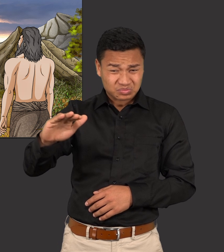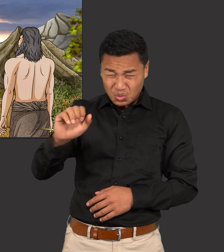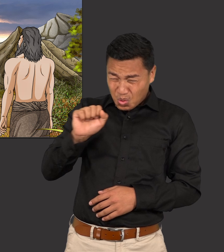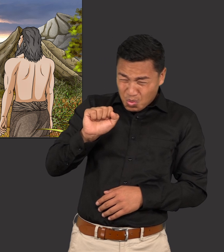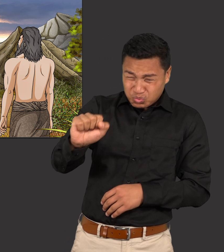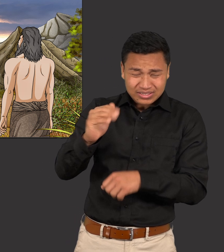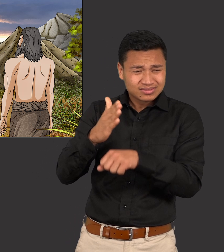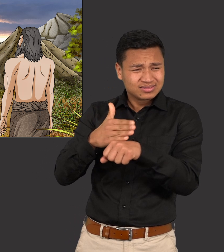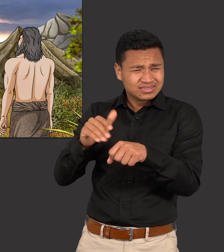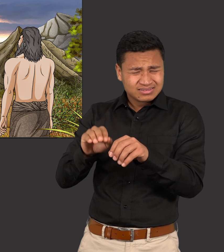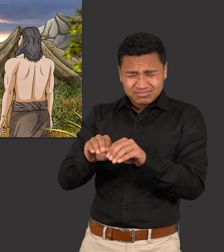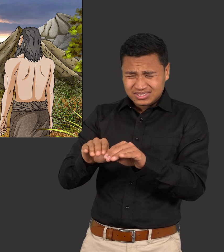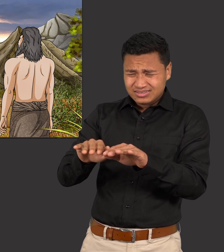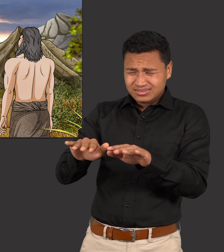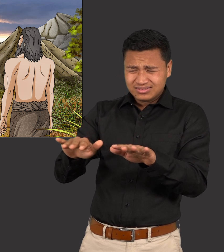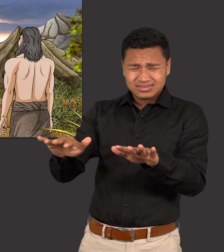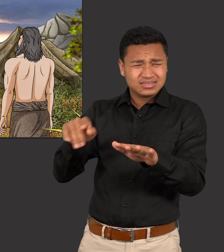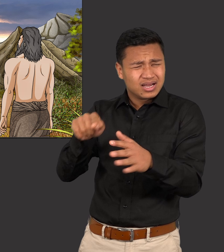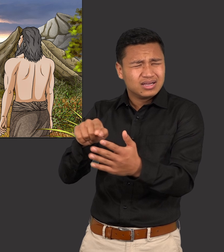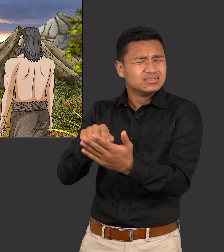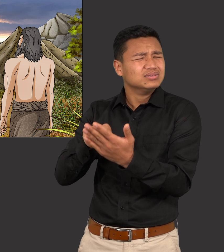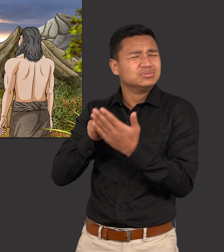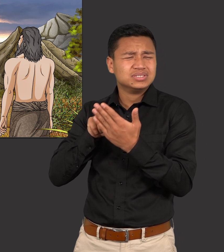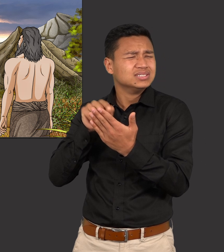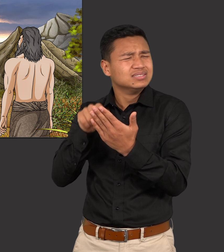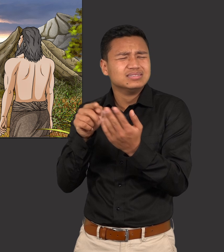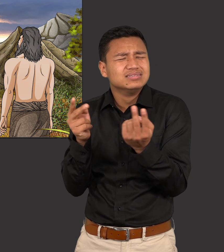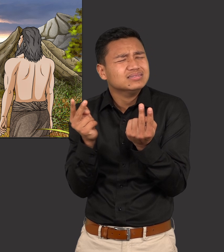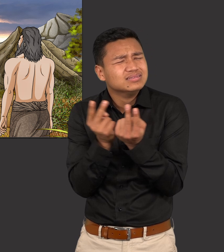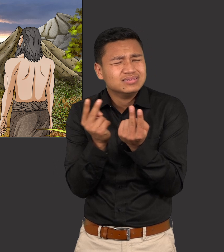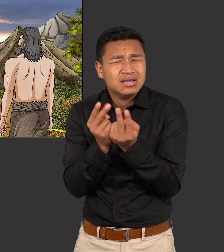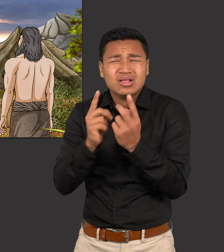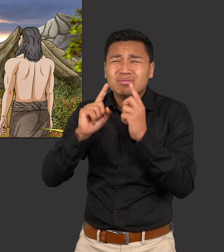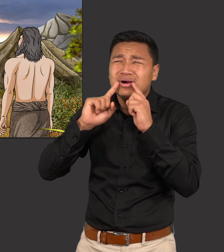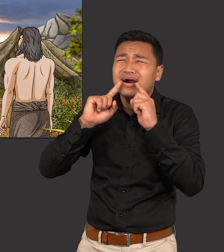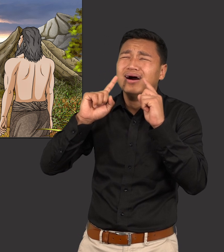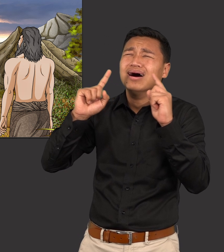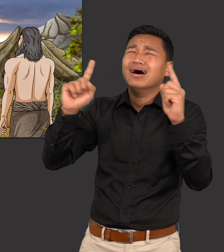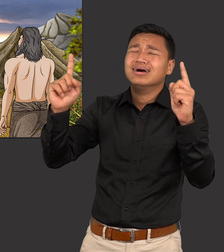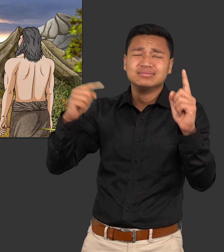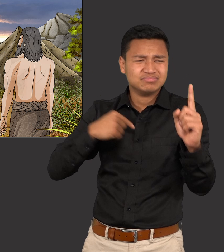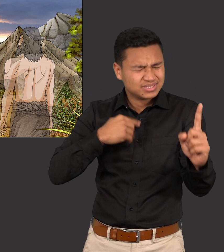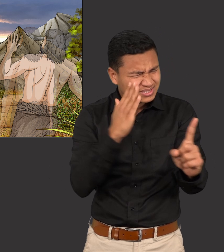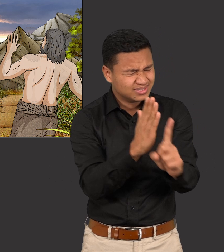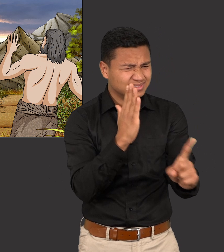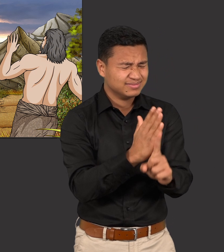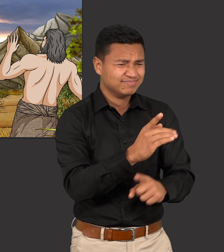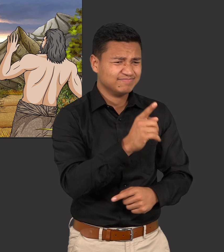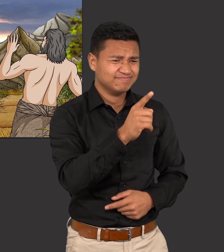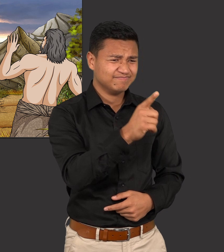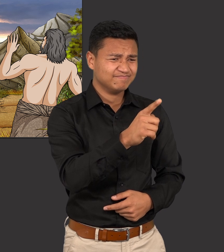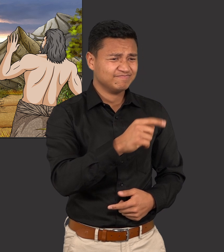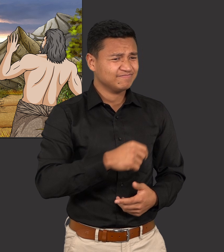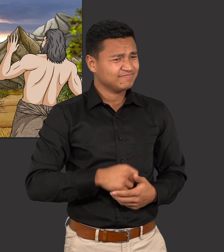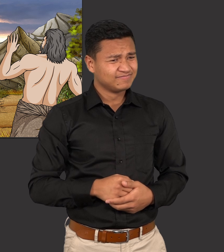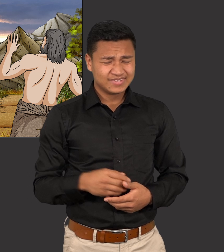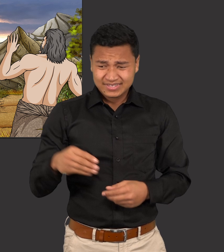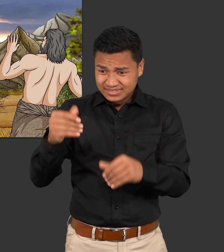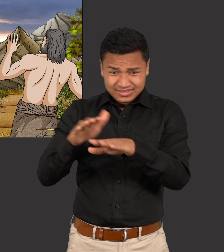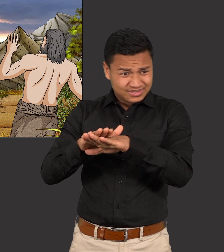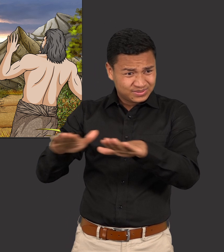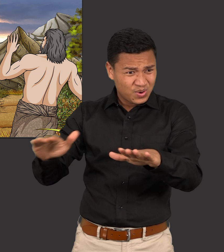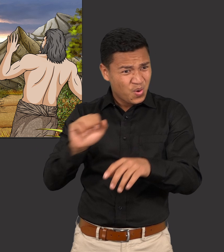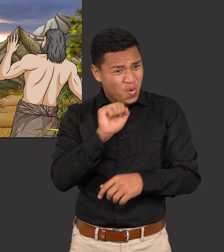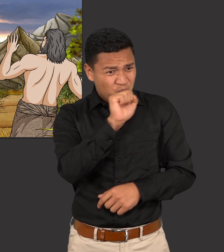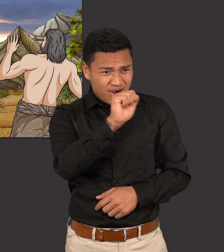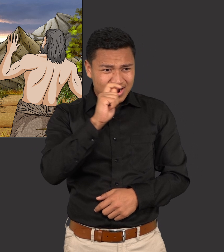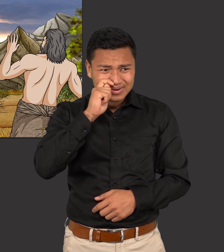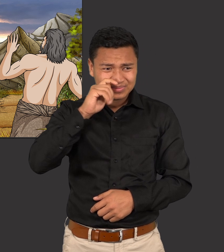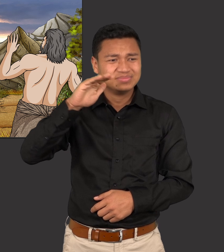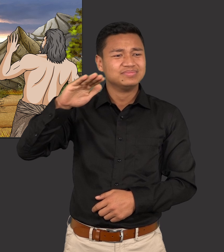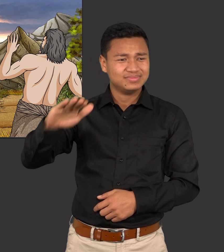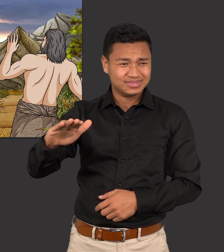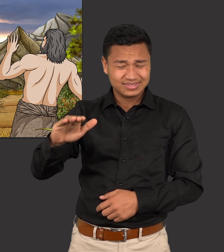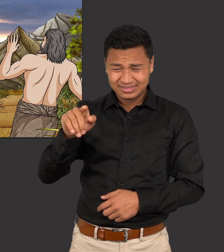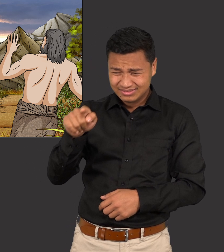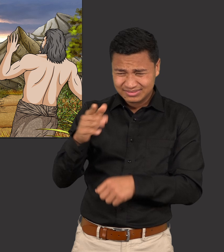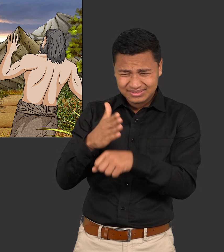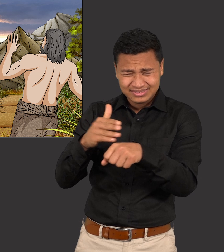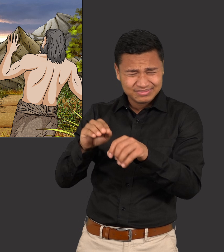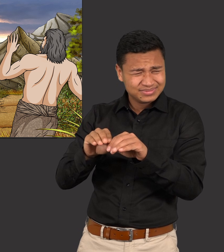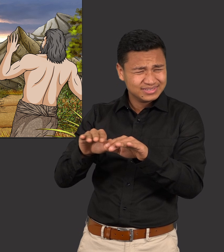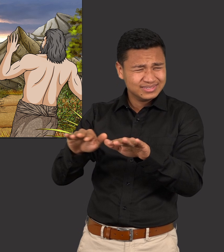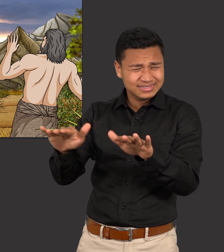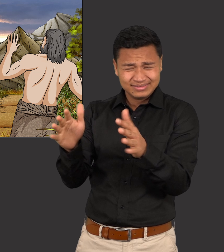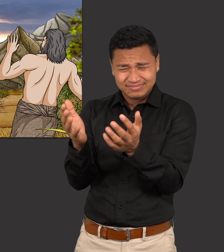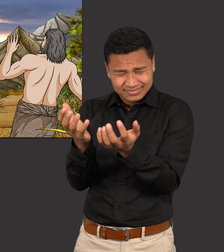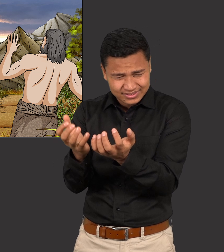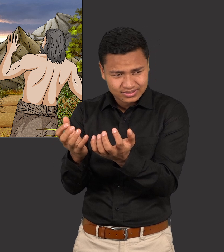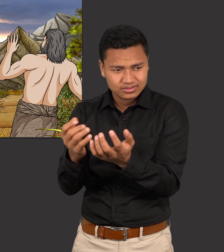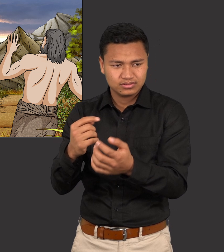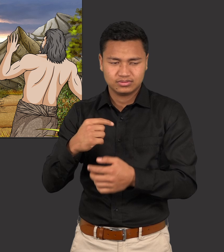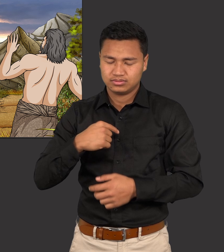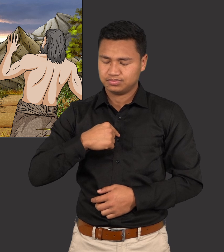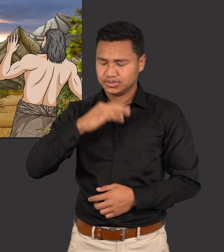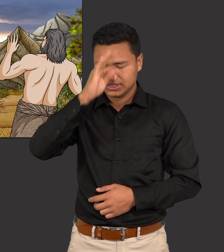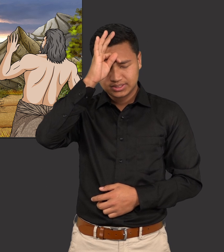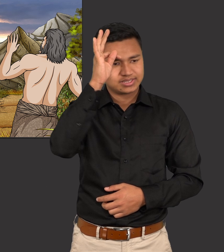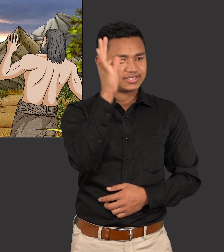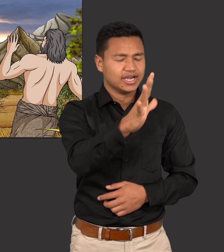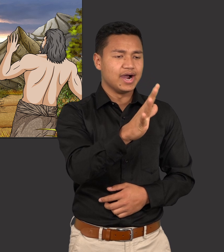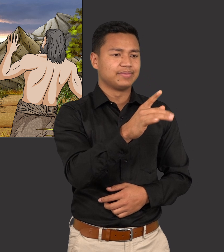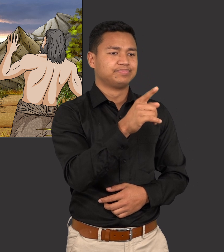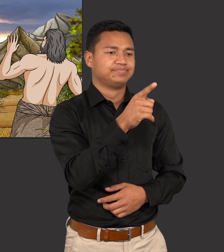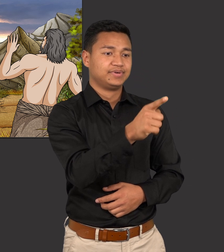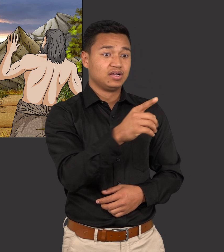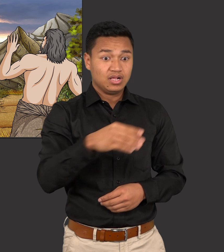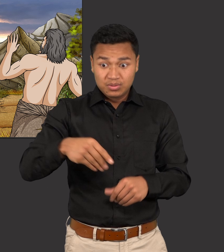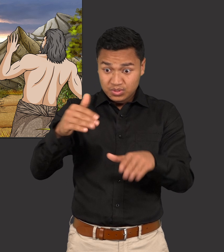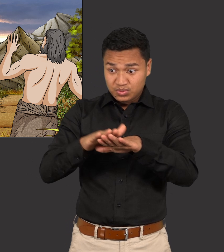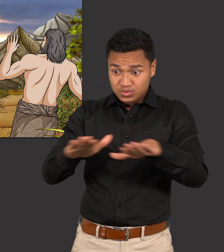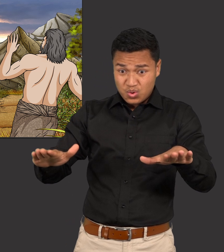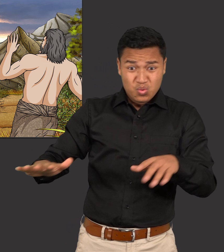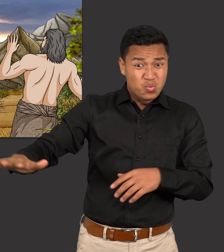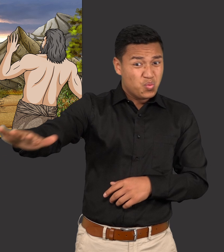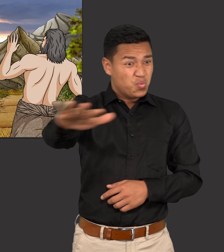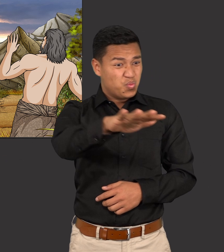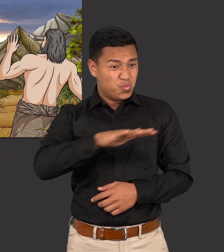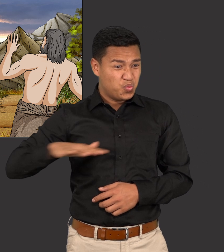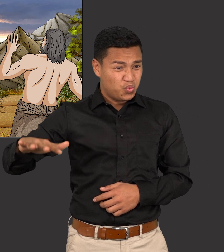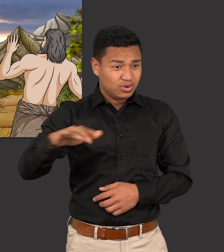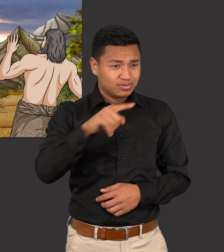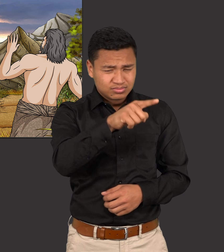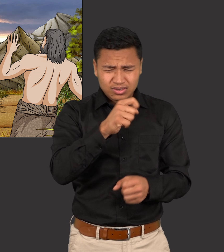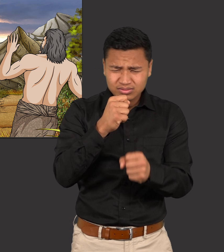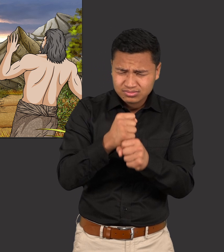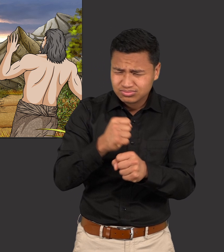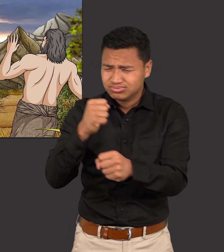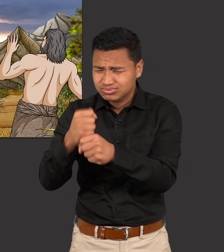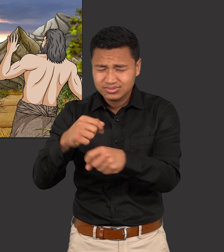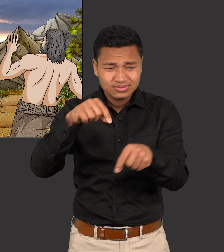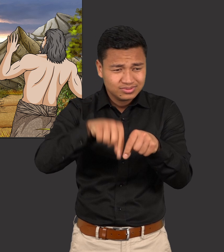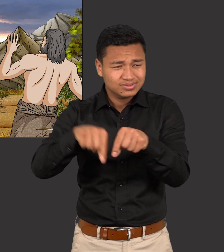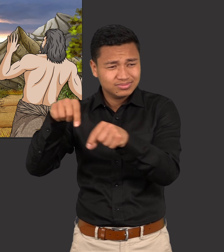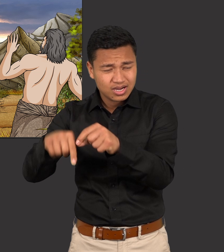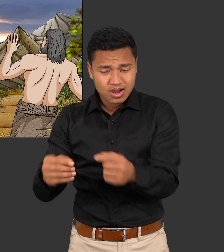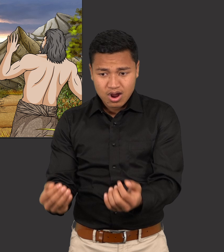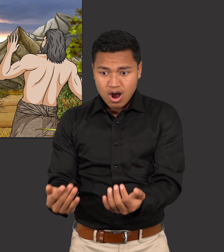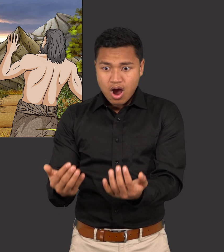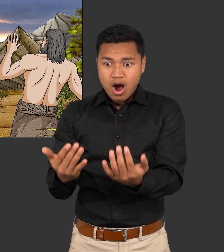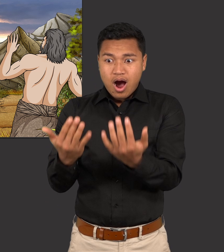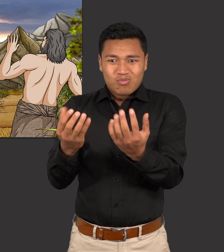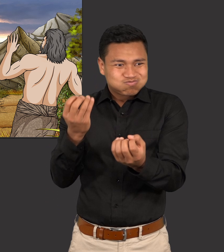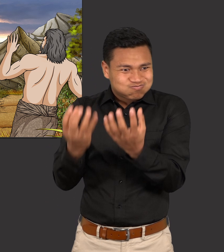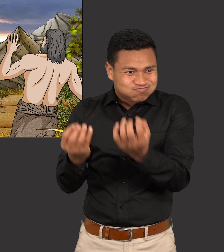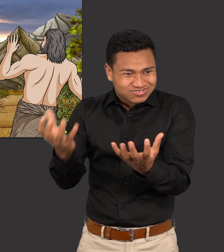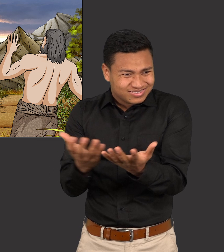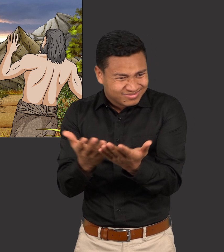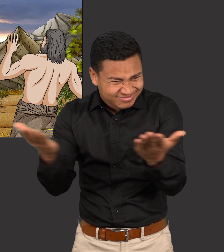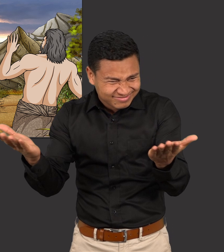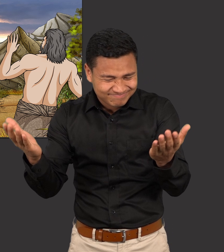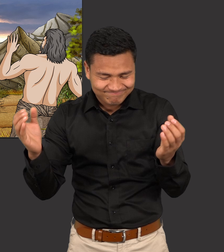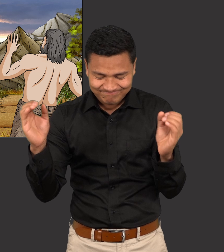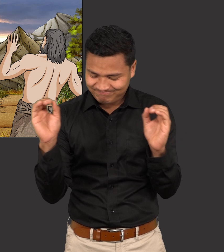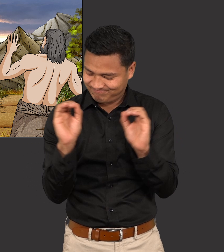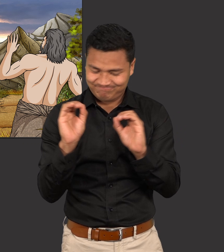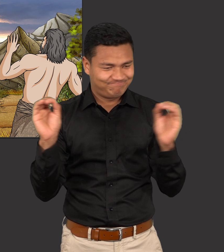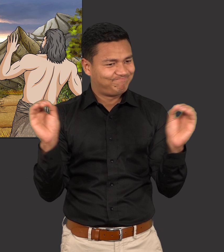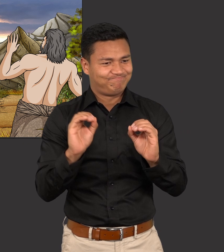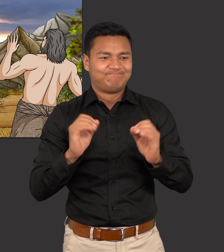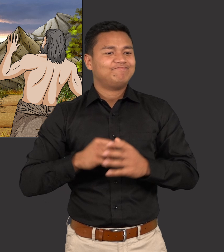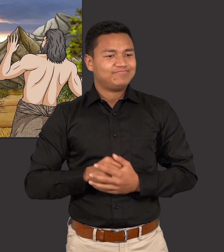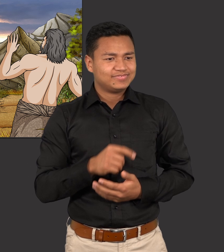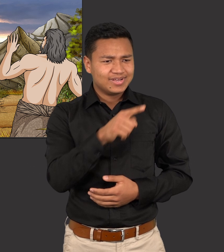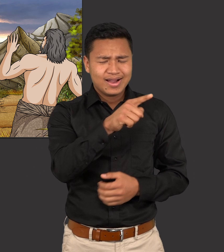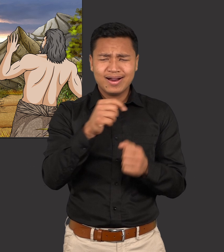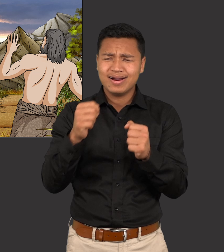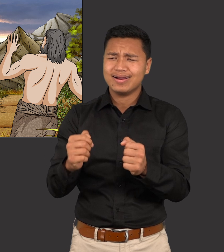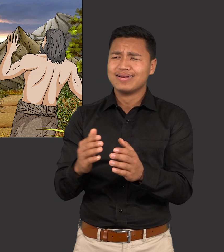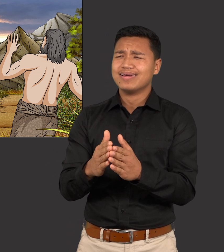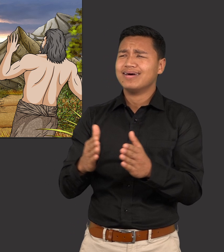Now you are cursed and banished from the ground, which has opened its mouth to receive your brother’s blood from your hand.